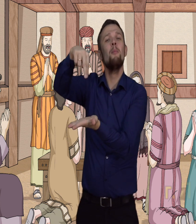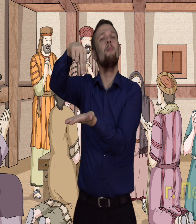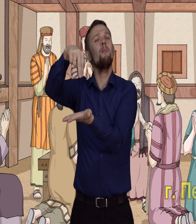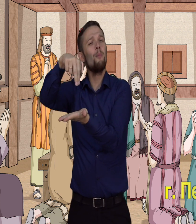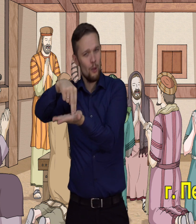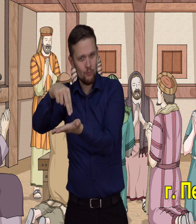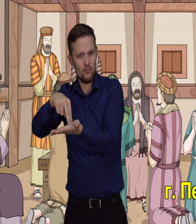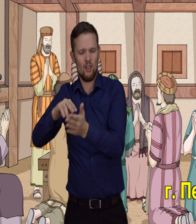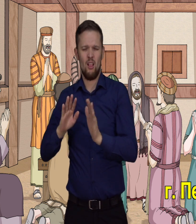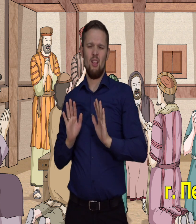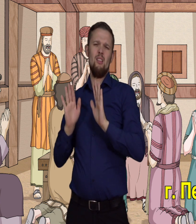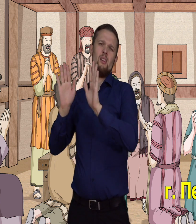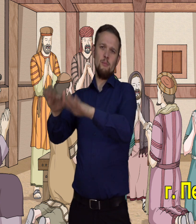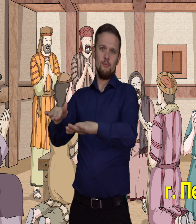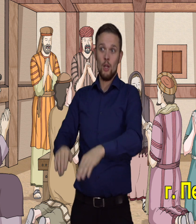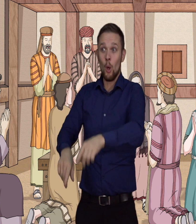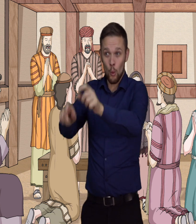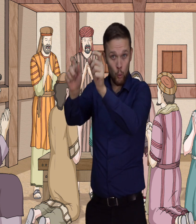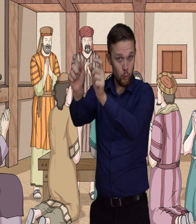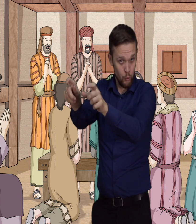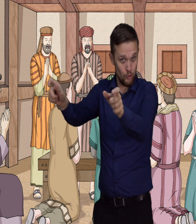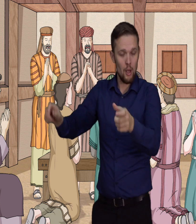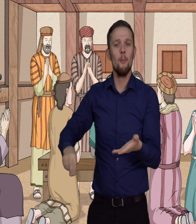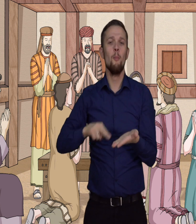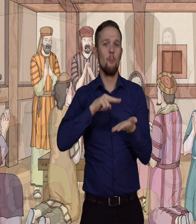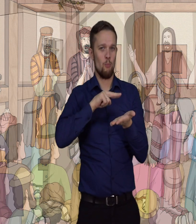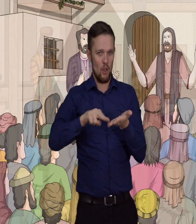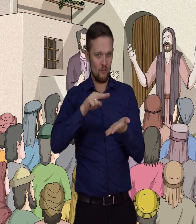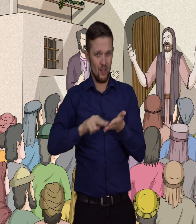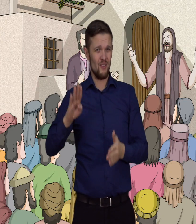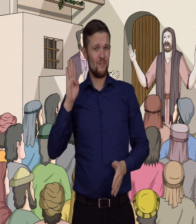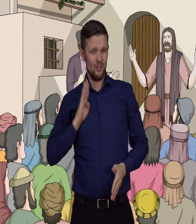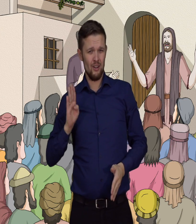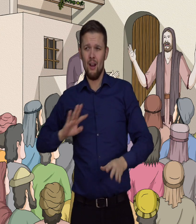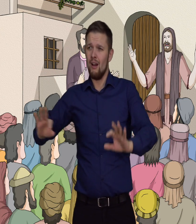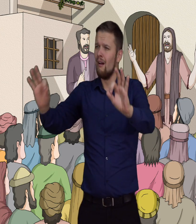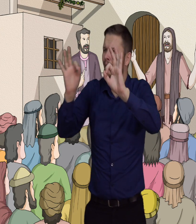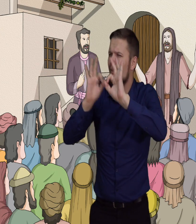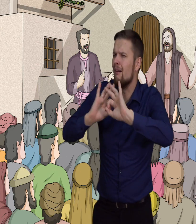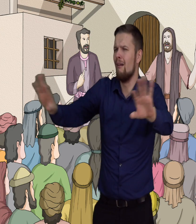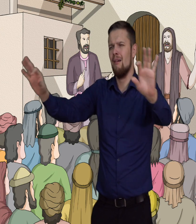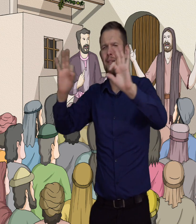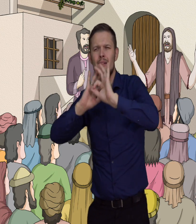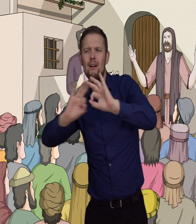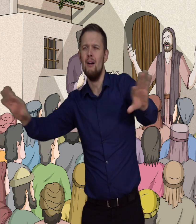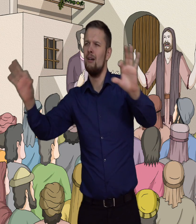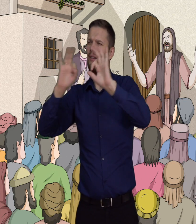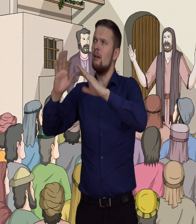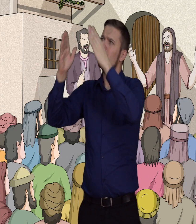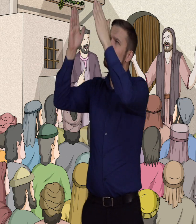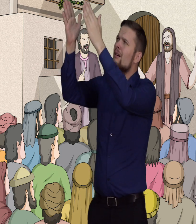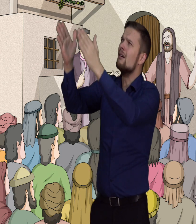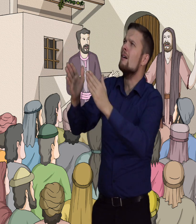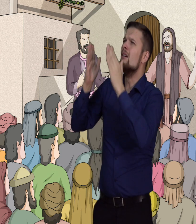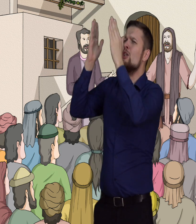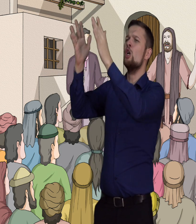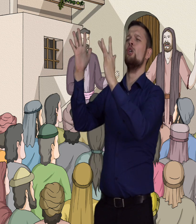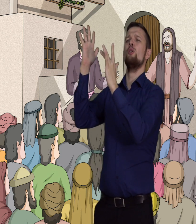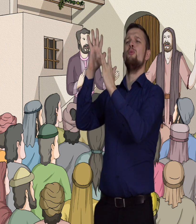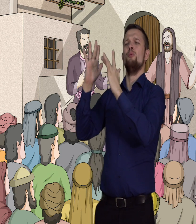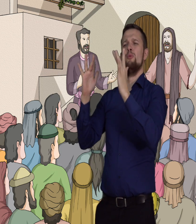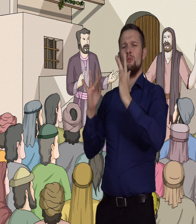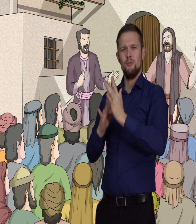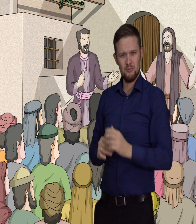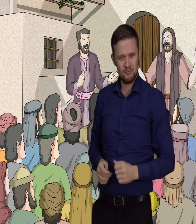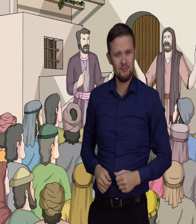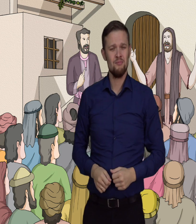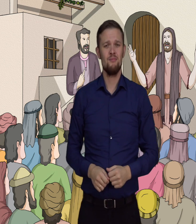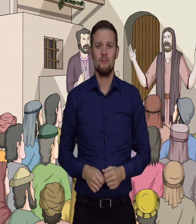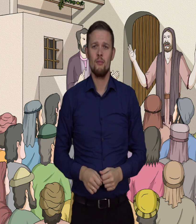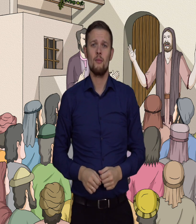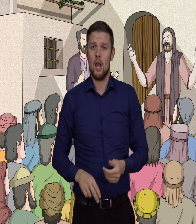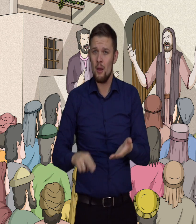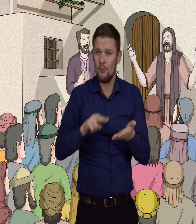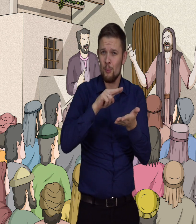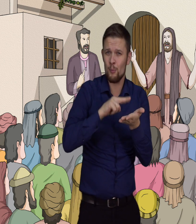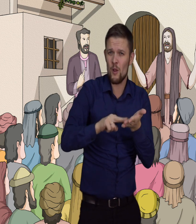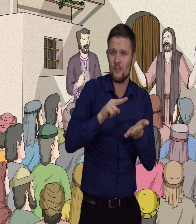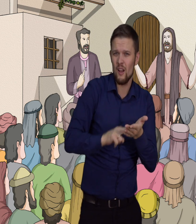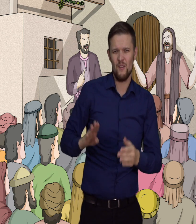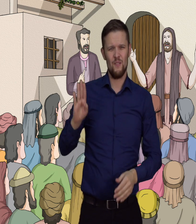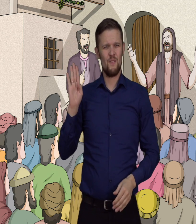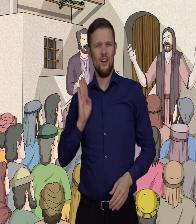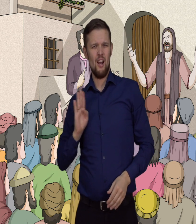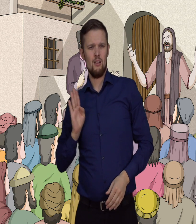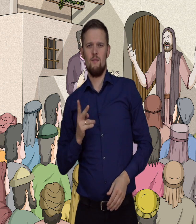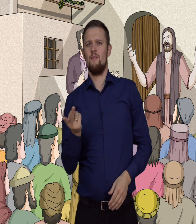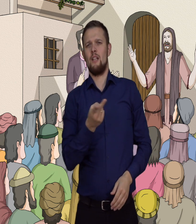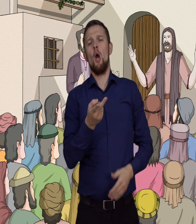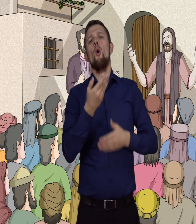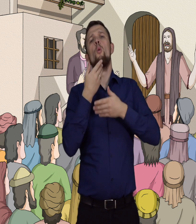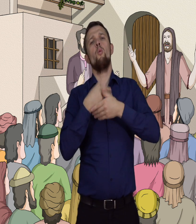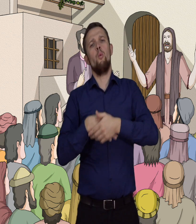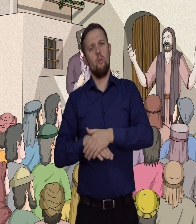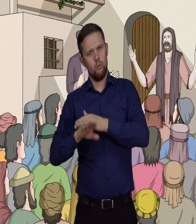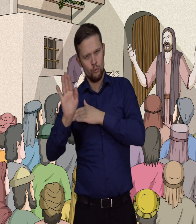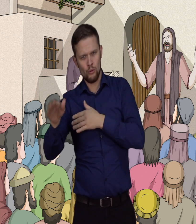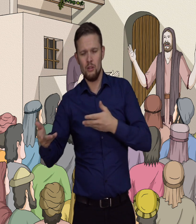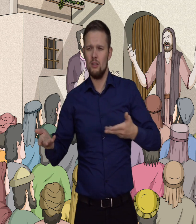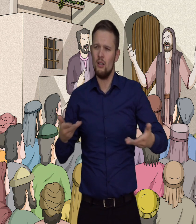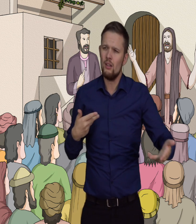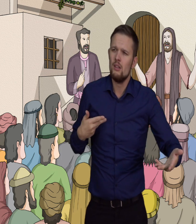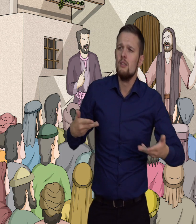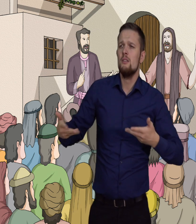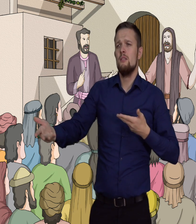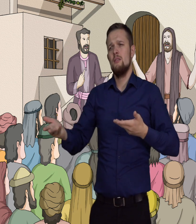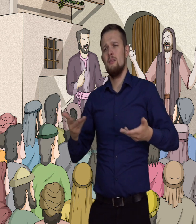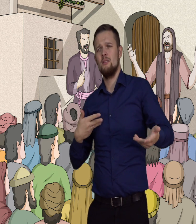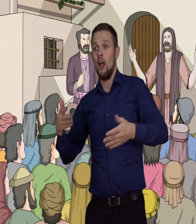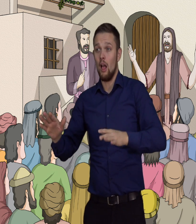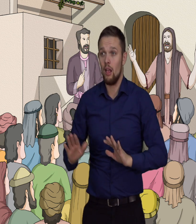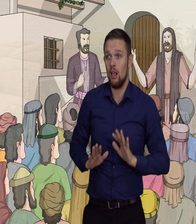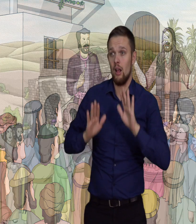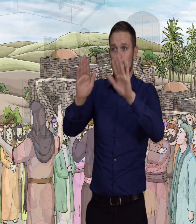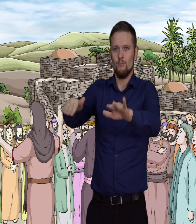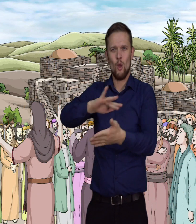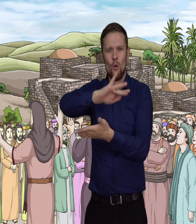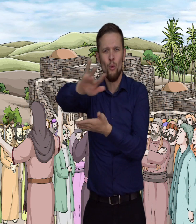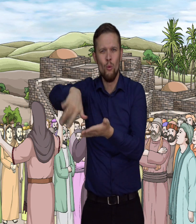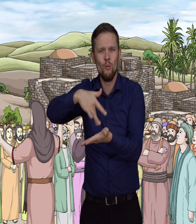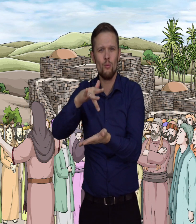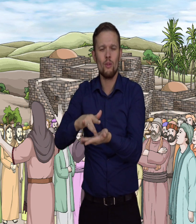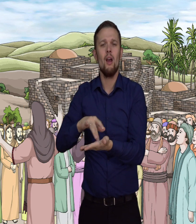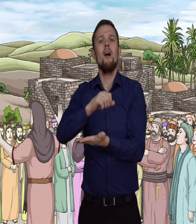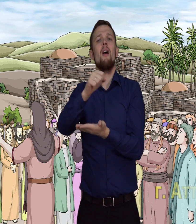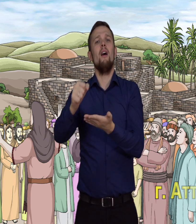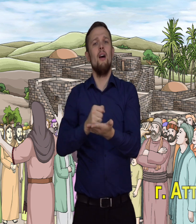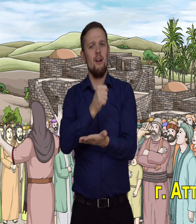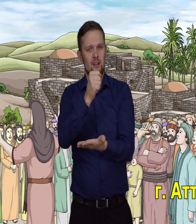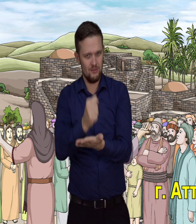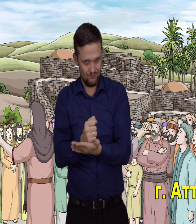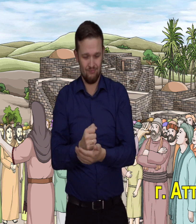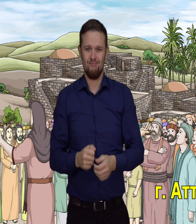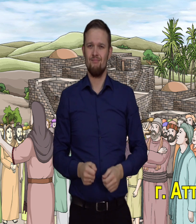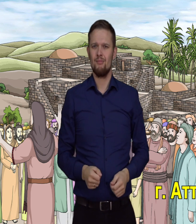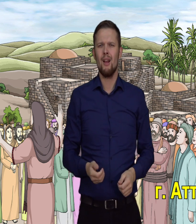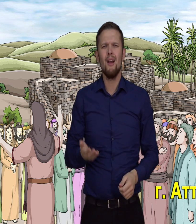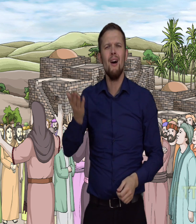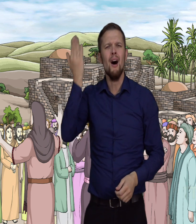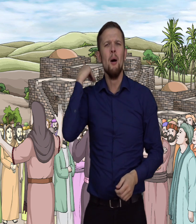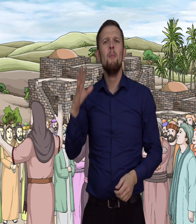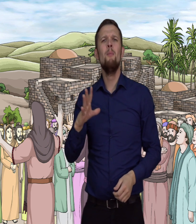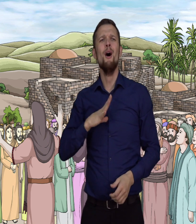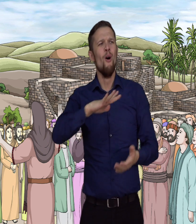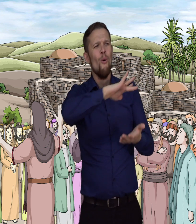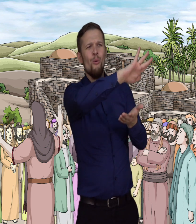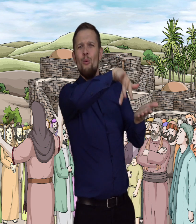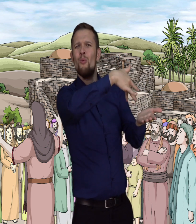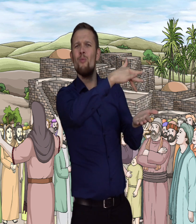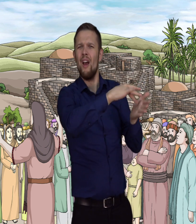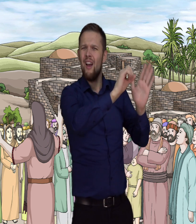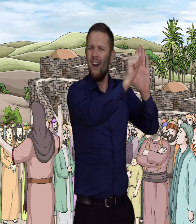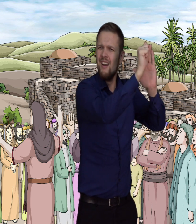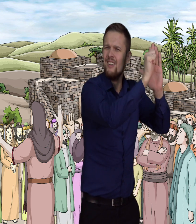And when they had spoken the word in Perga, they went down to Attalia.